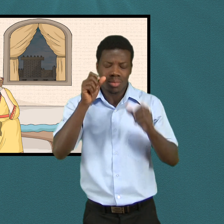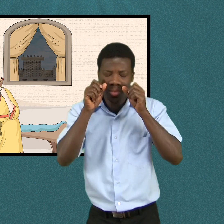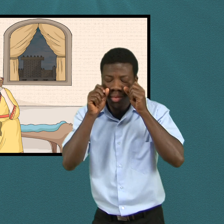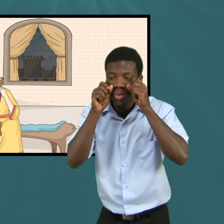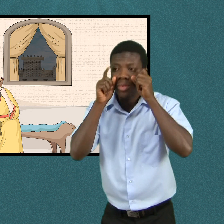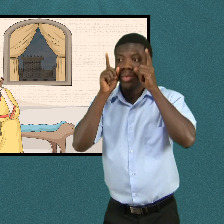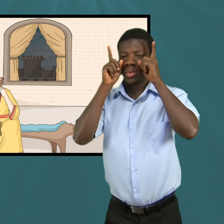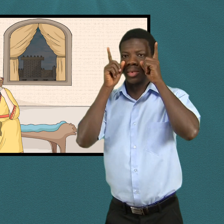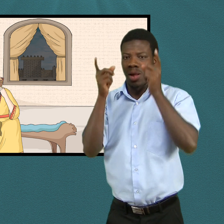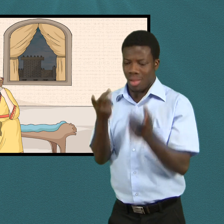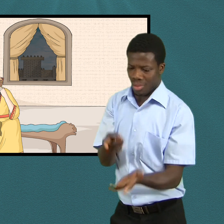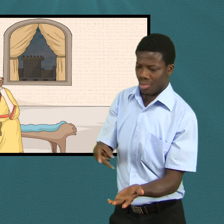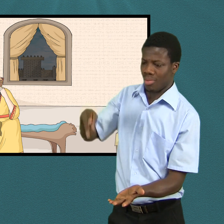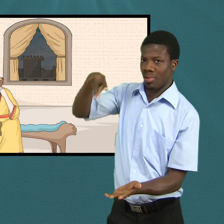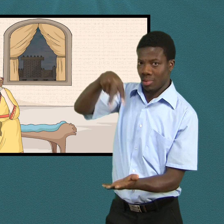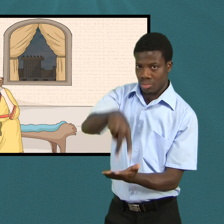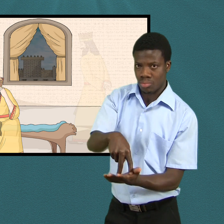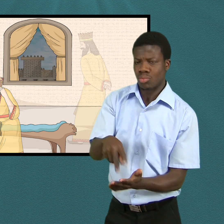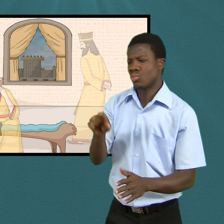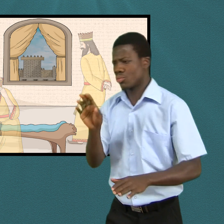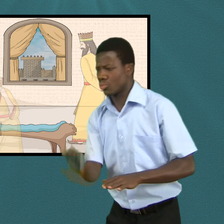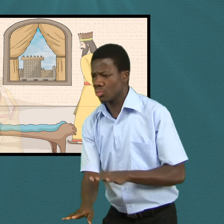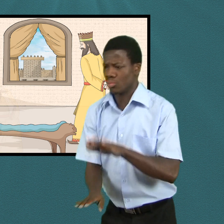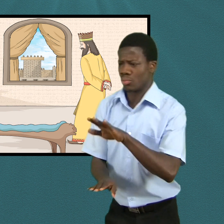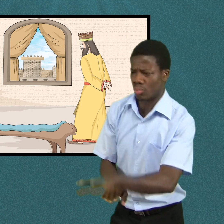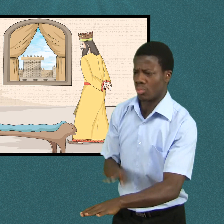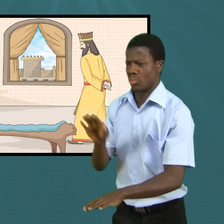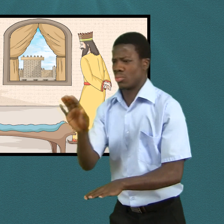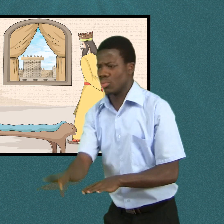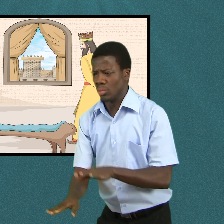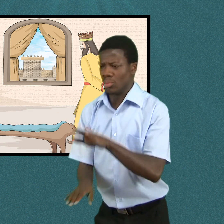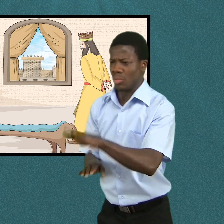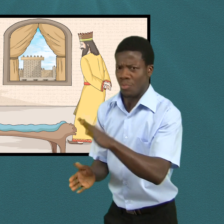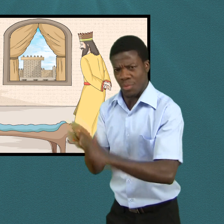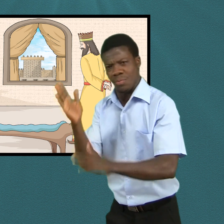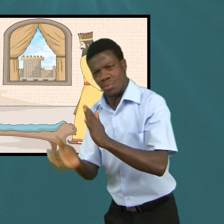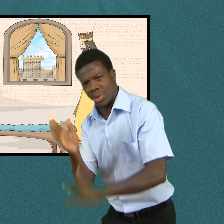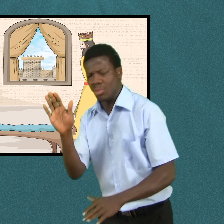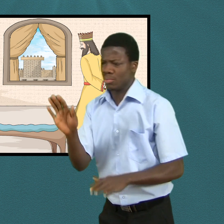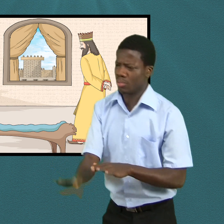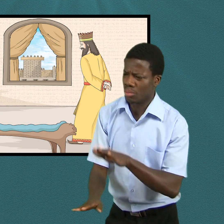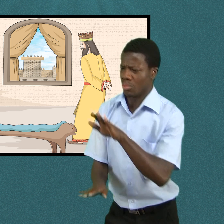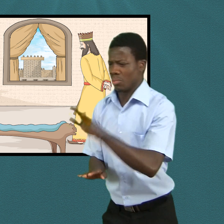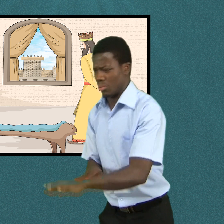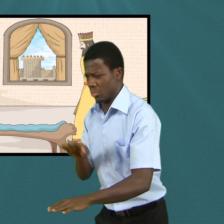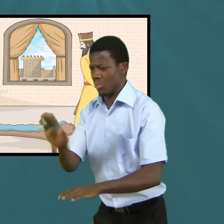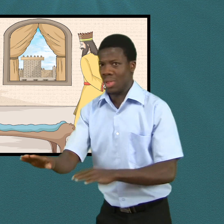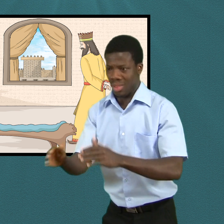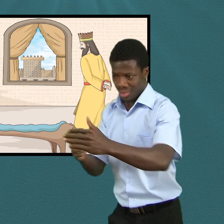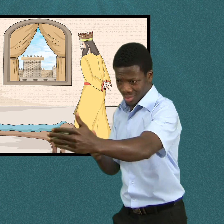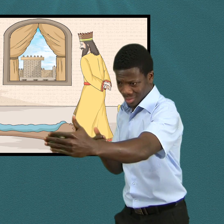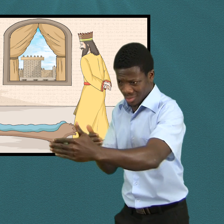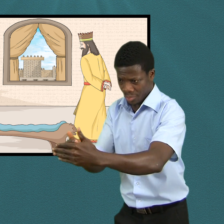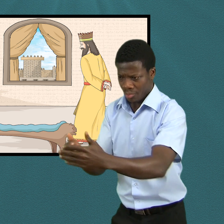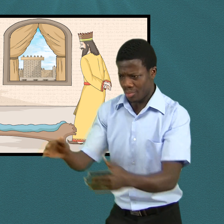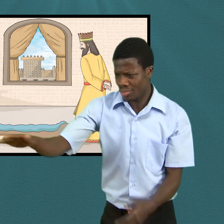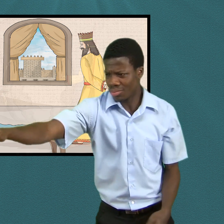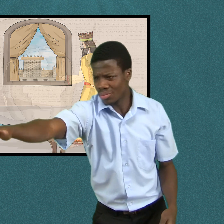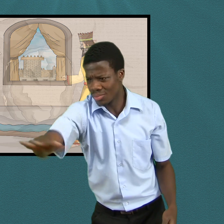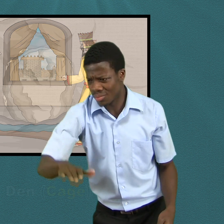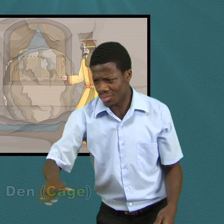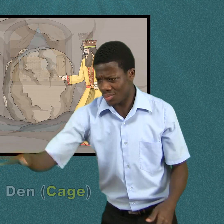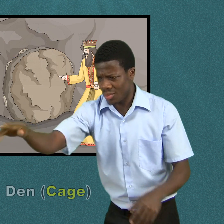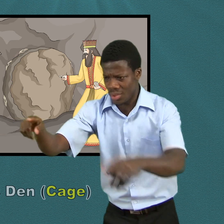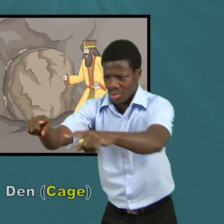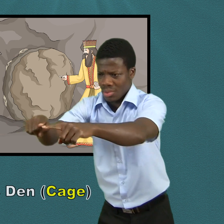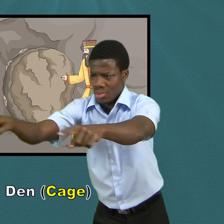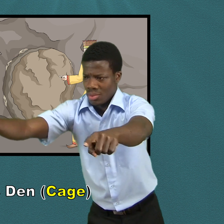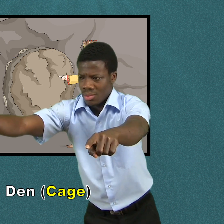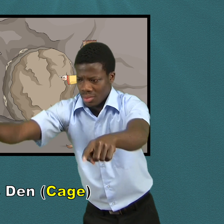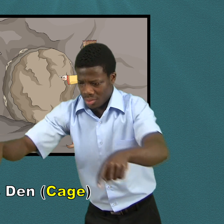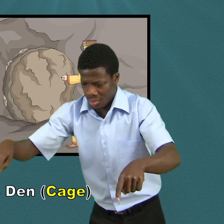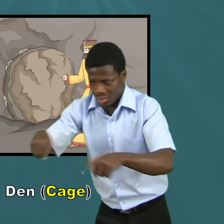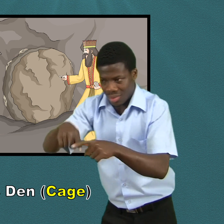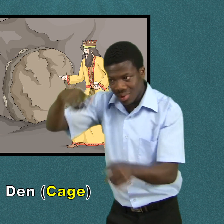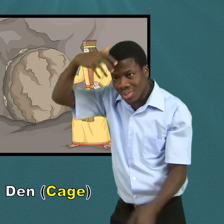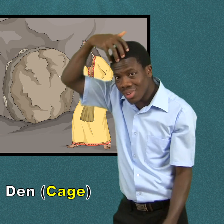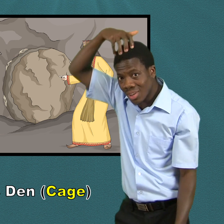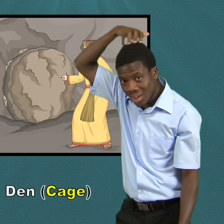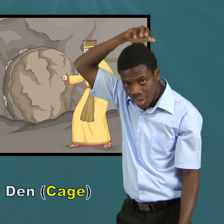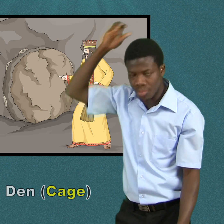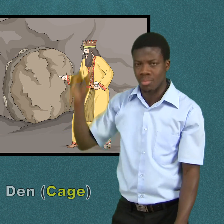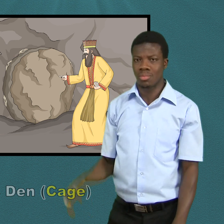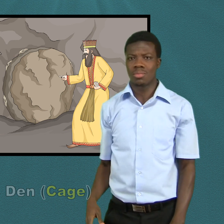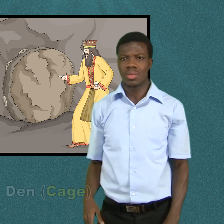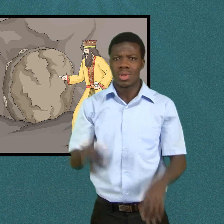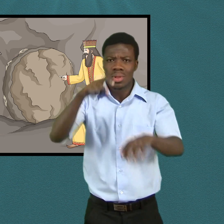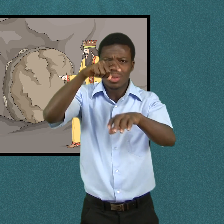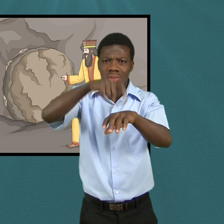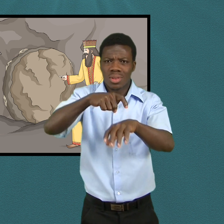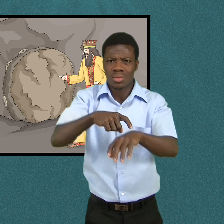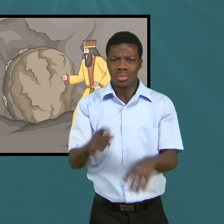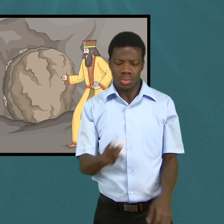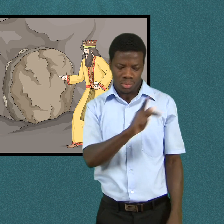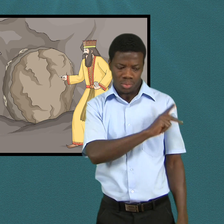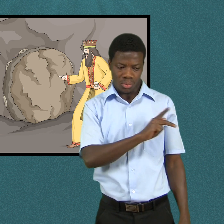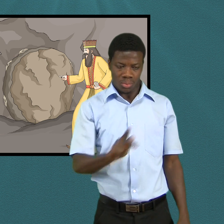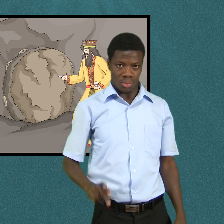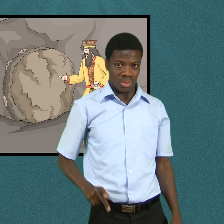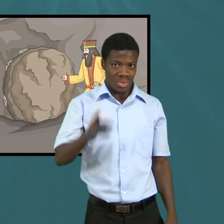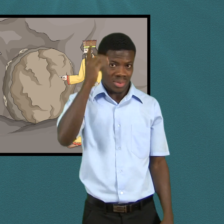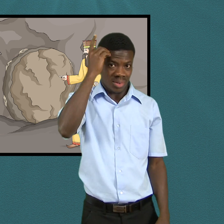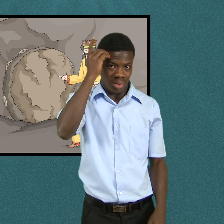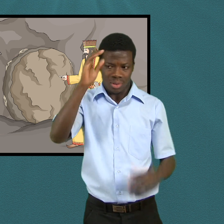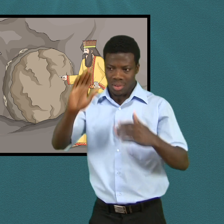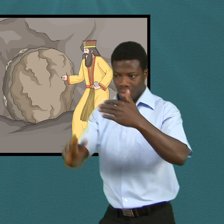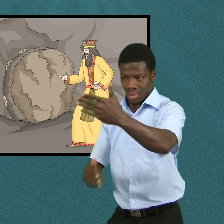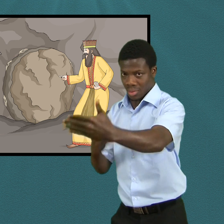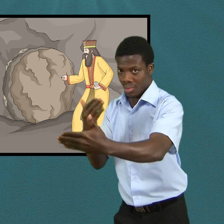At the first light of dawn, the king got up and hurried to the den of lions.